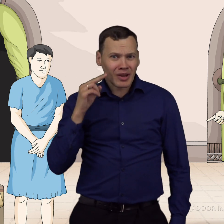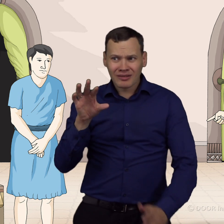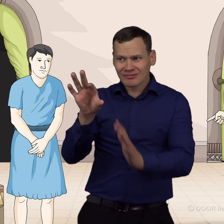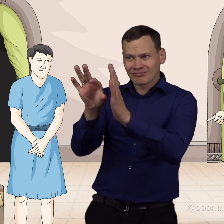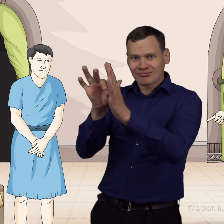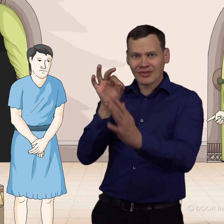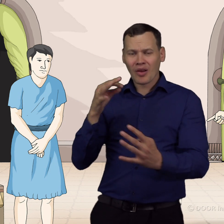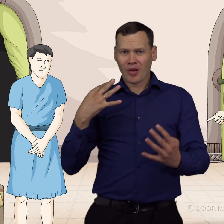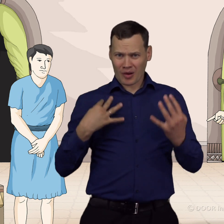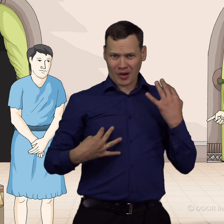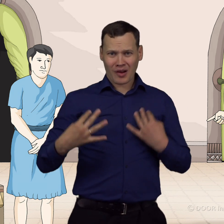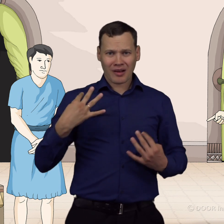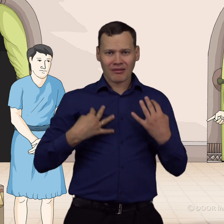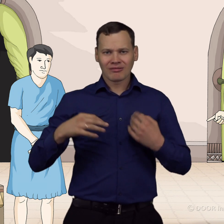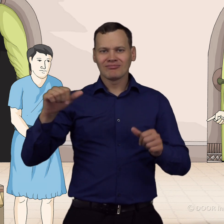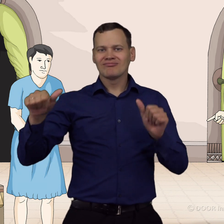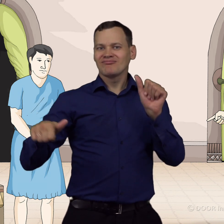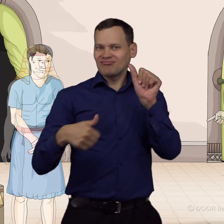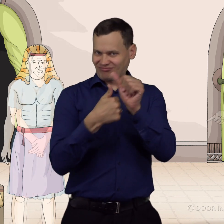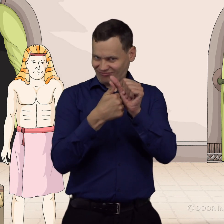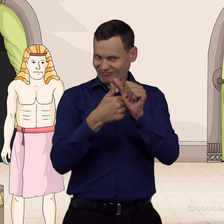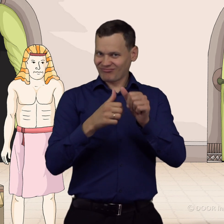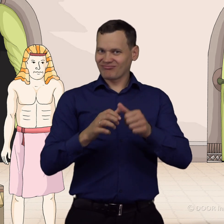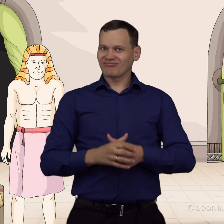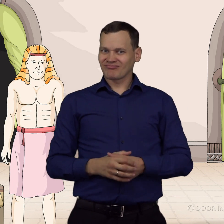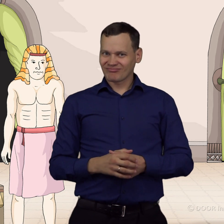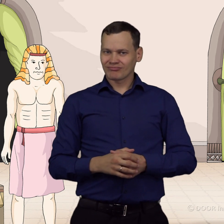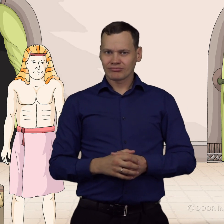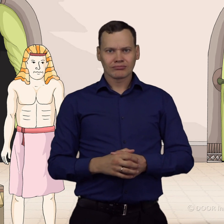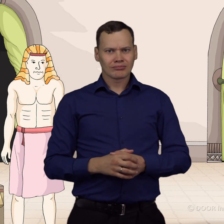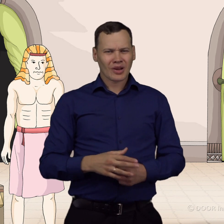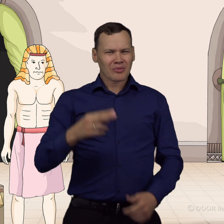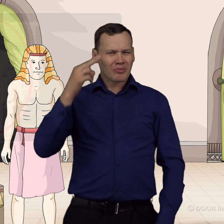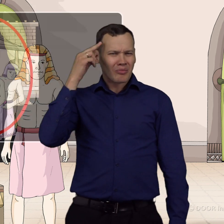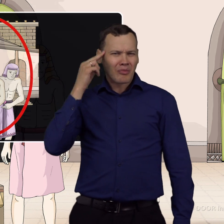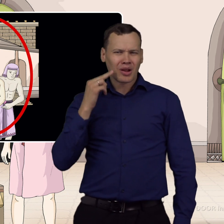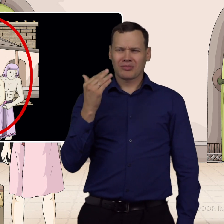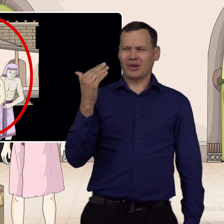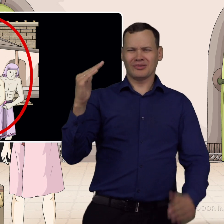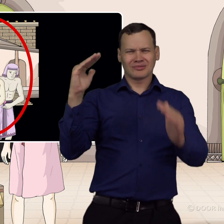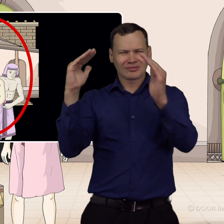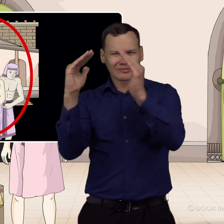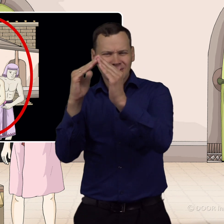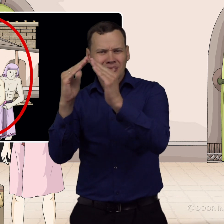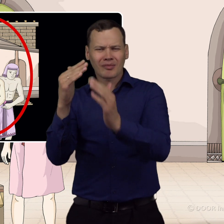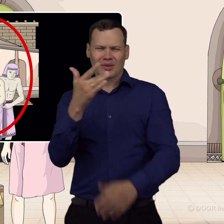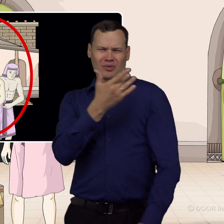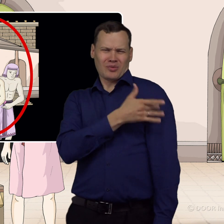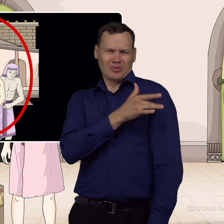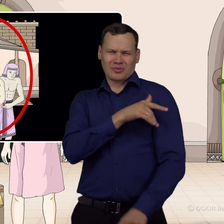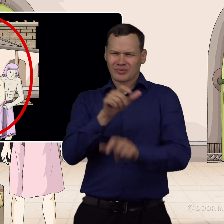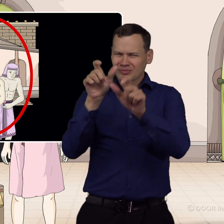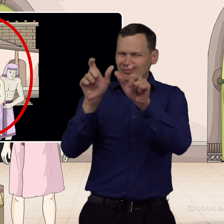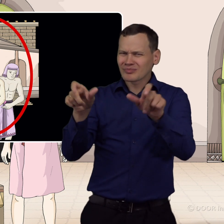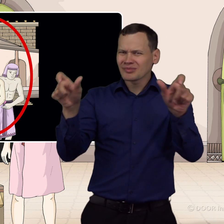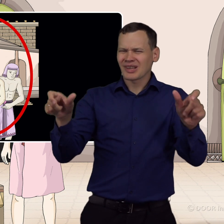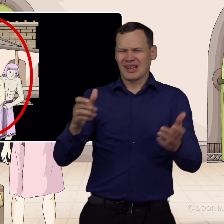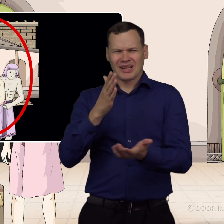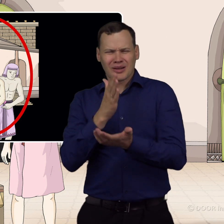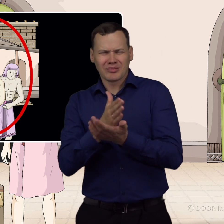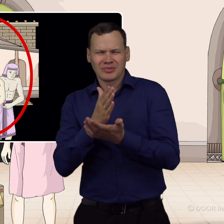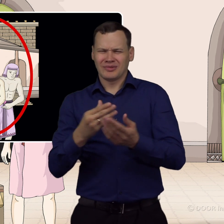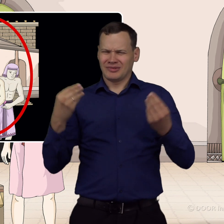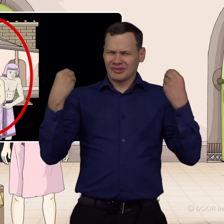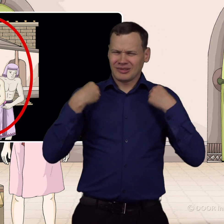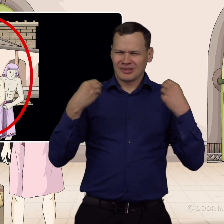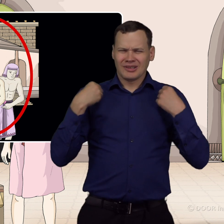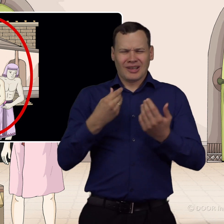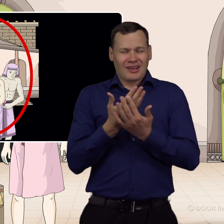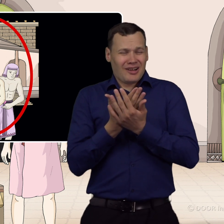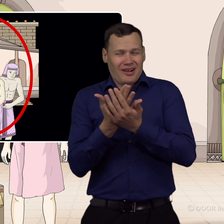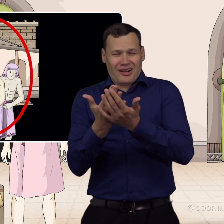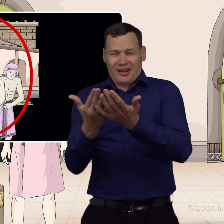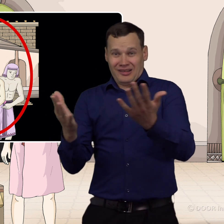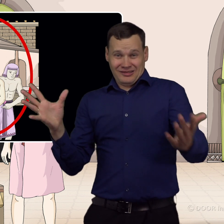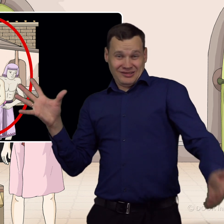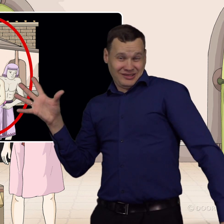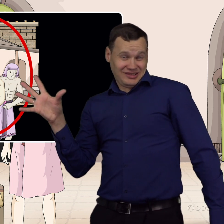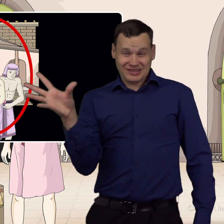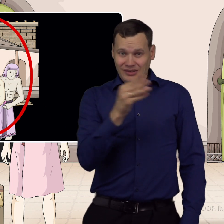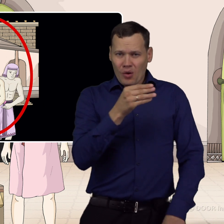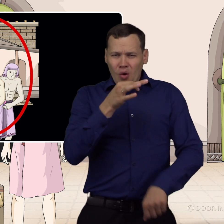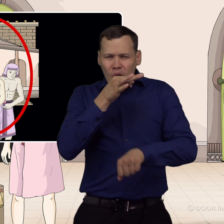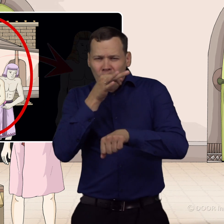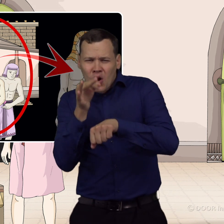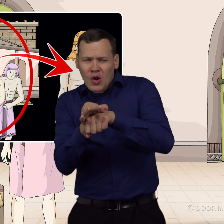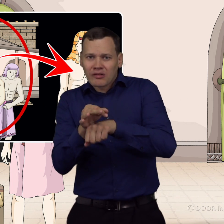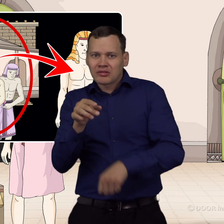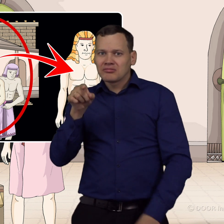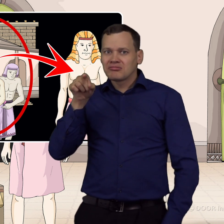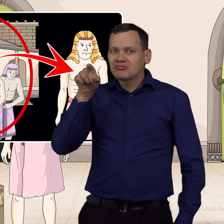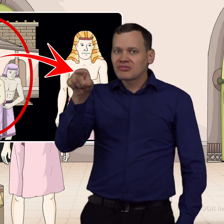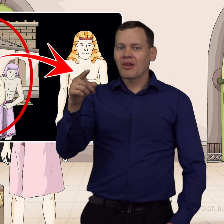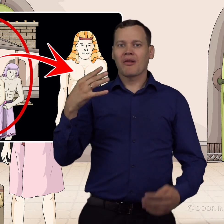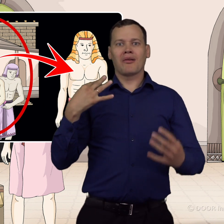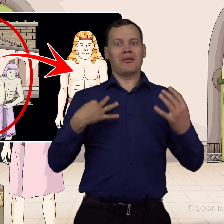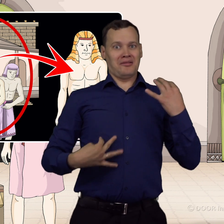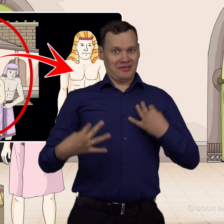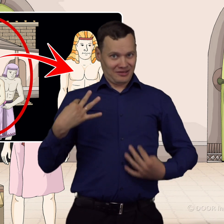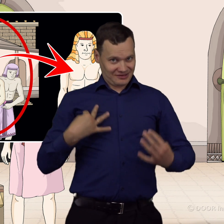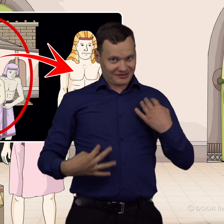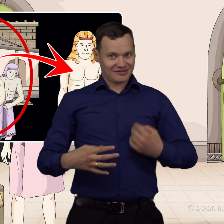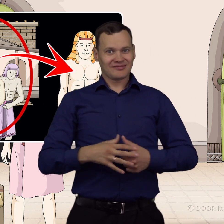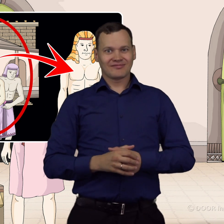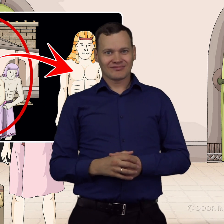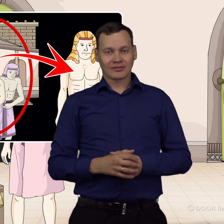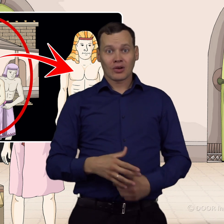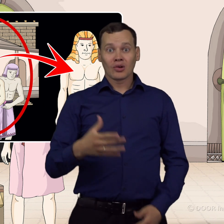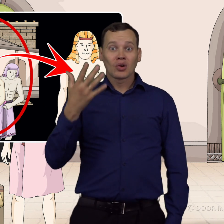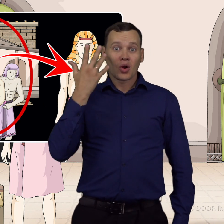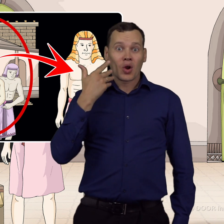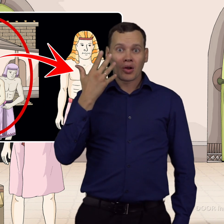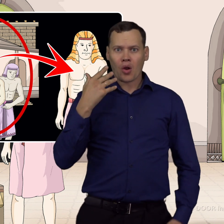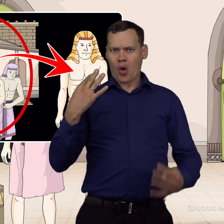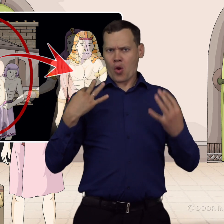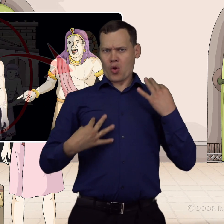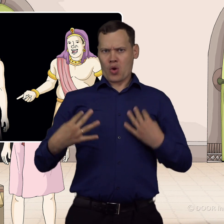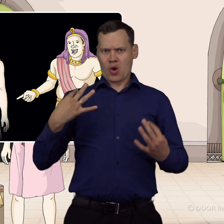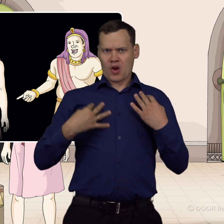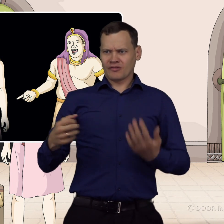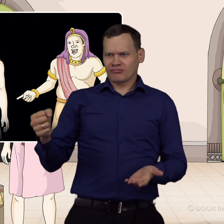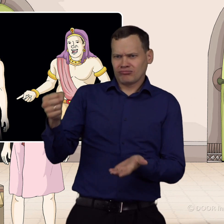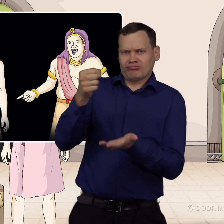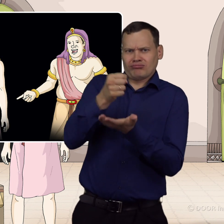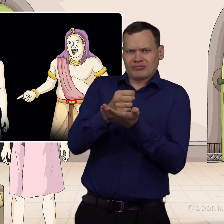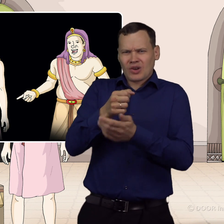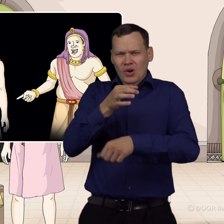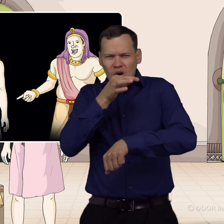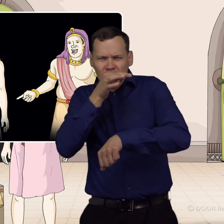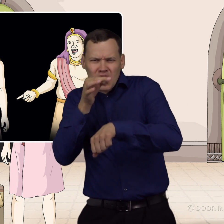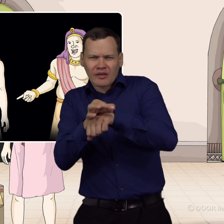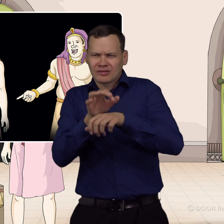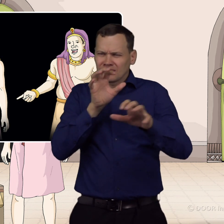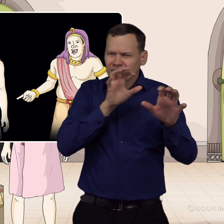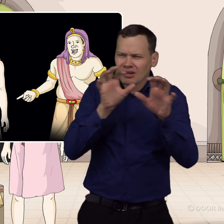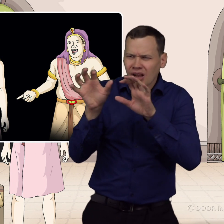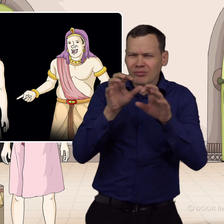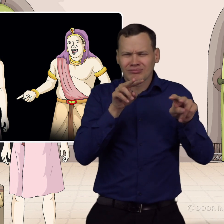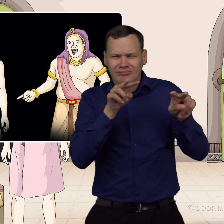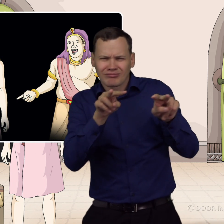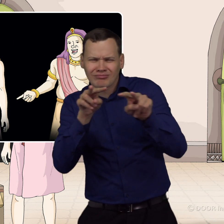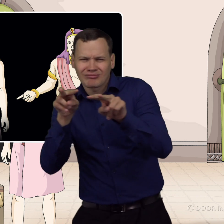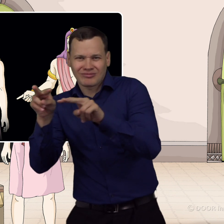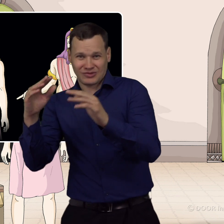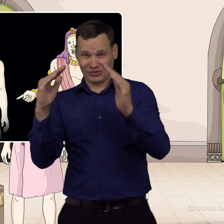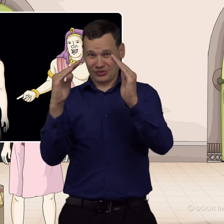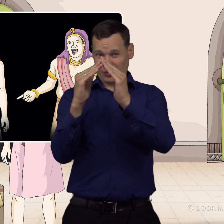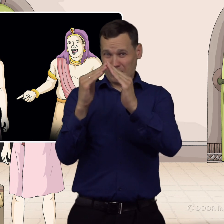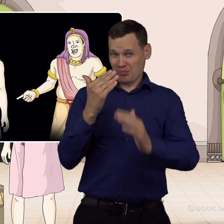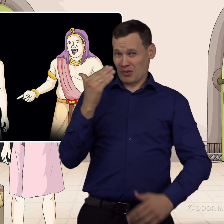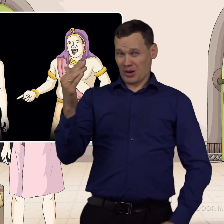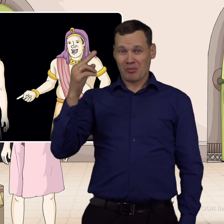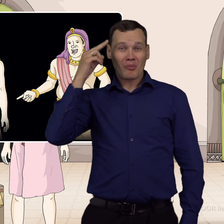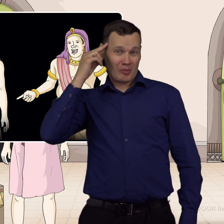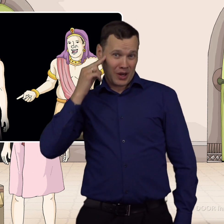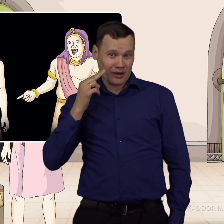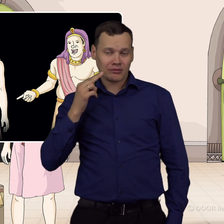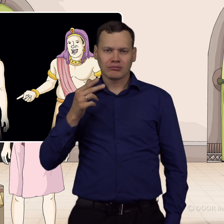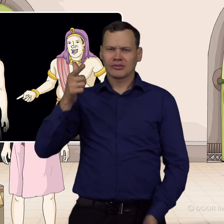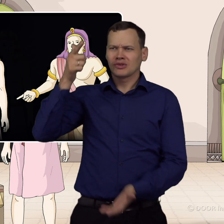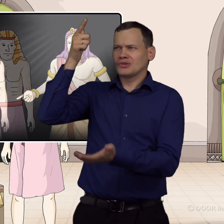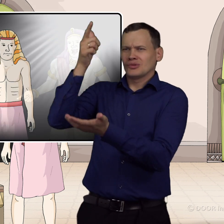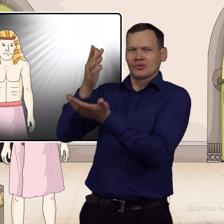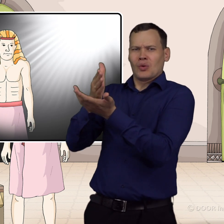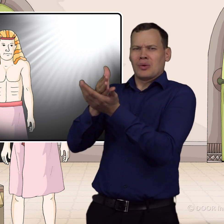Potiphar put him in charge of his household and entrusted him with everything he owned.